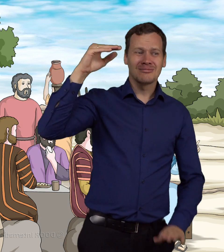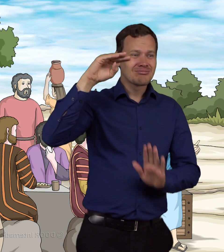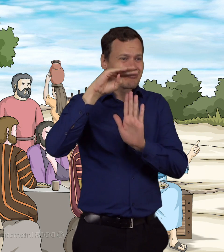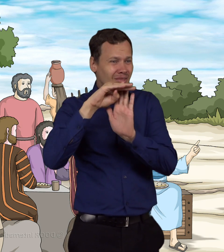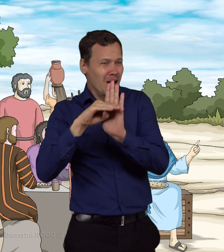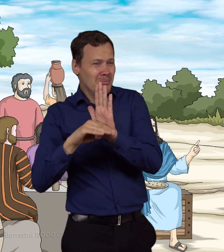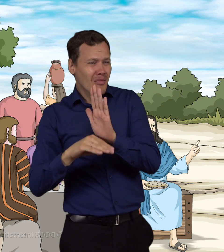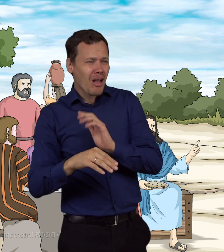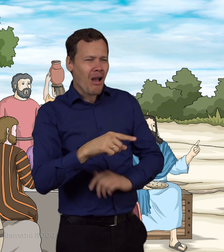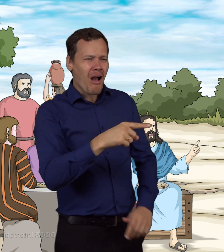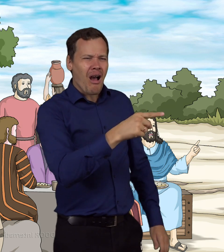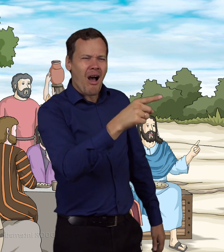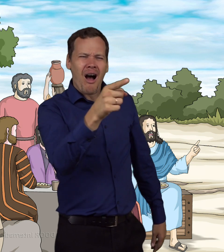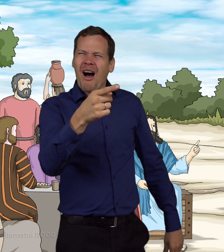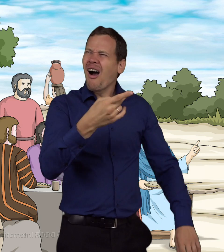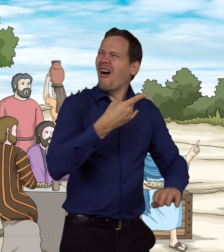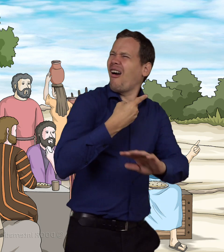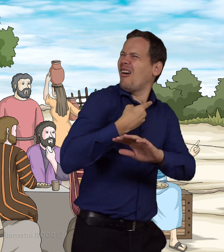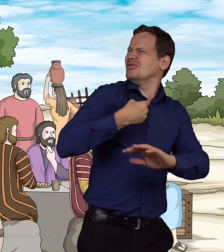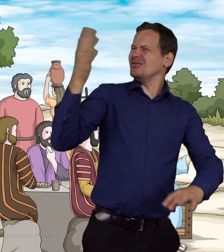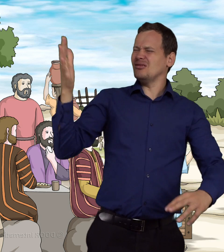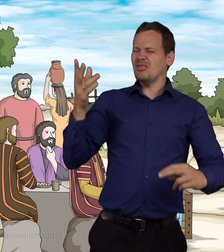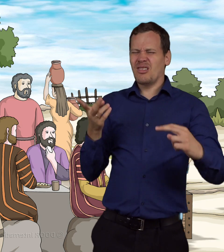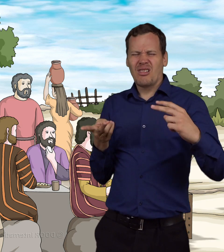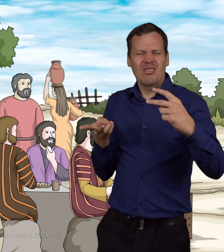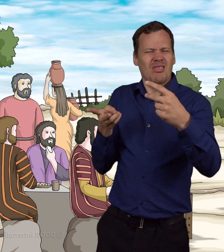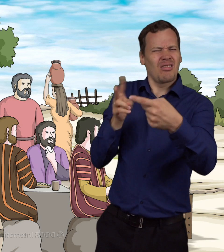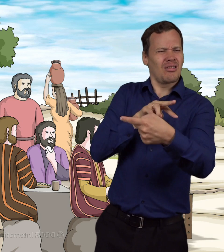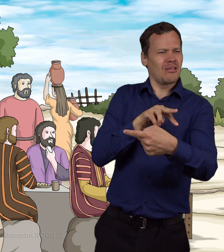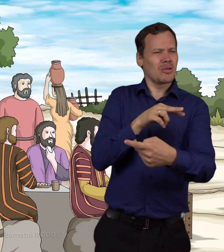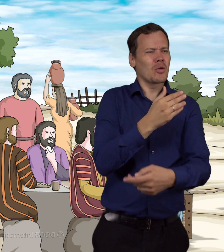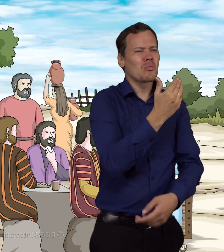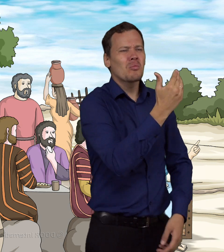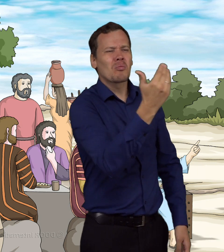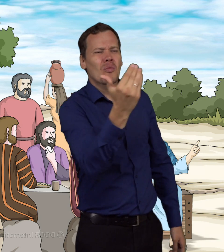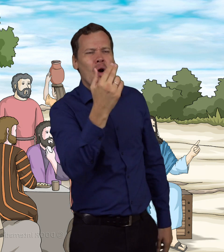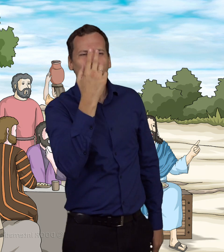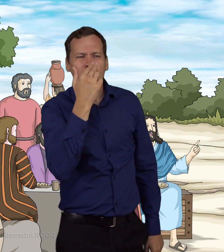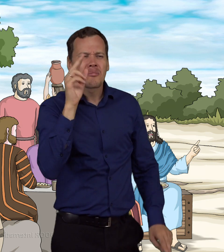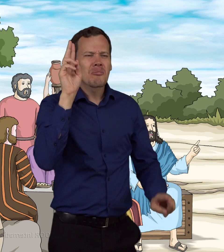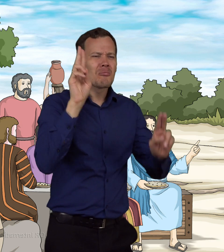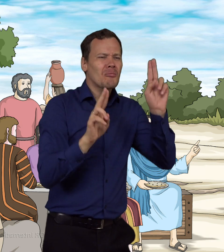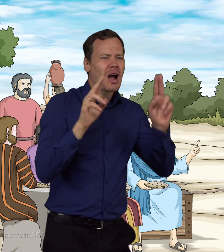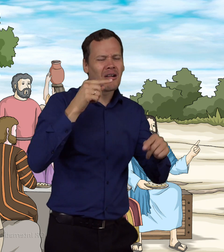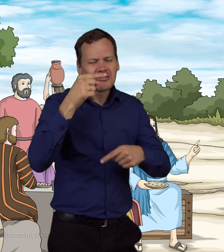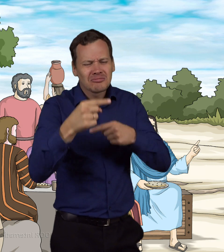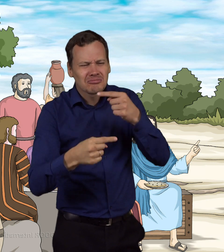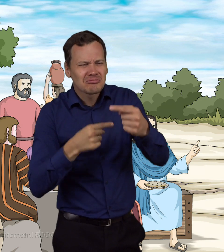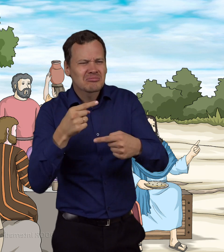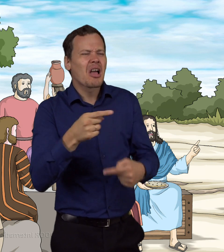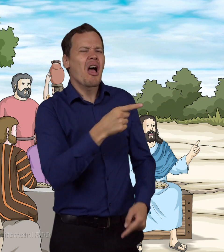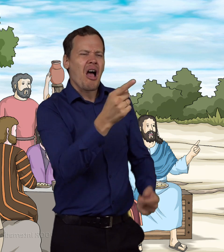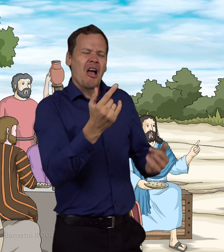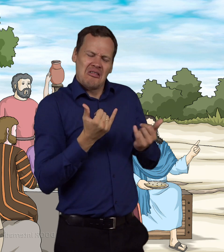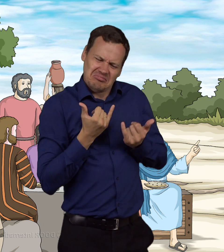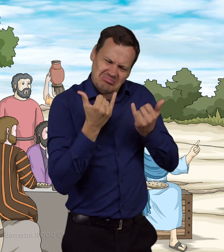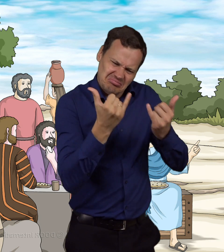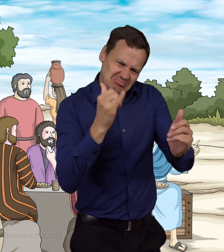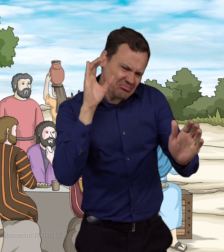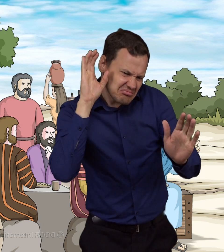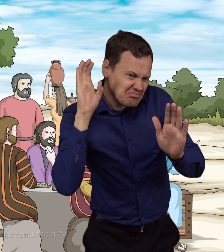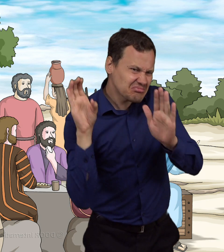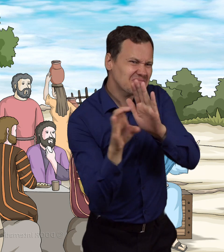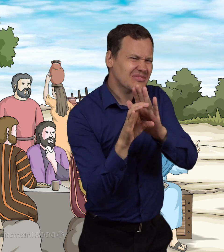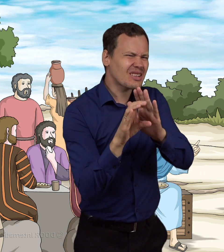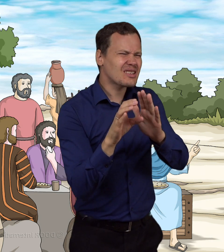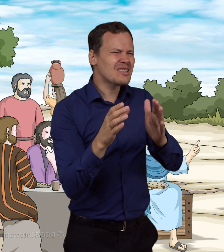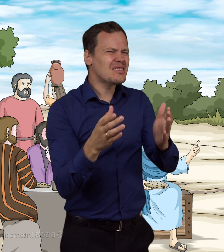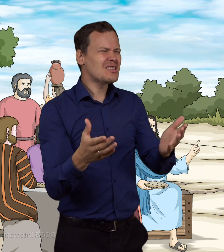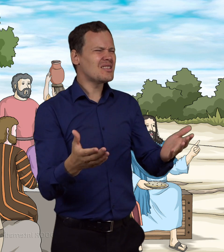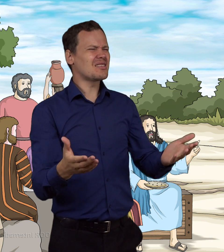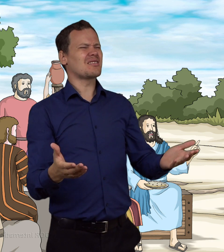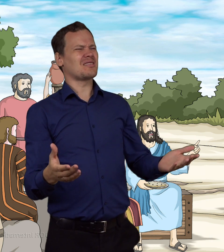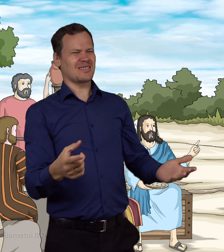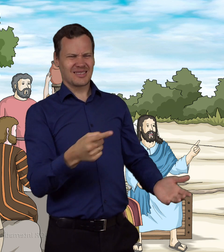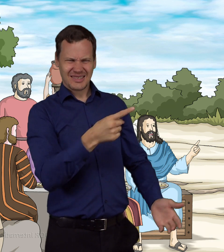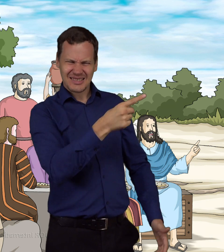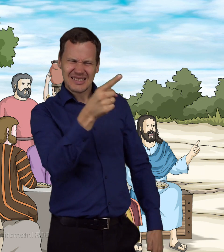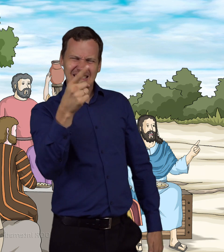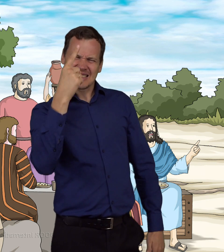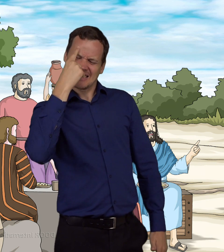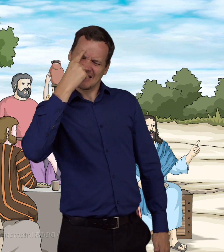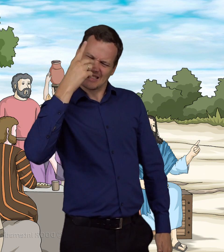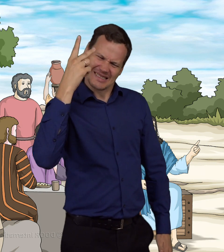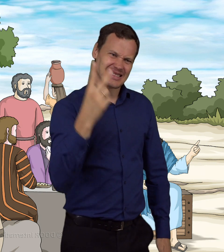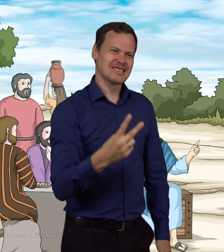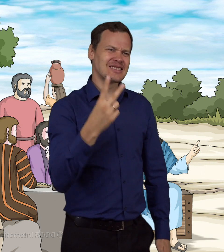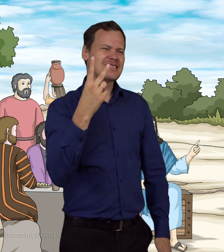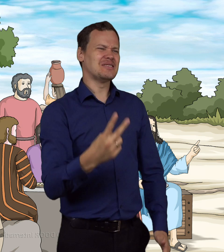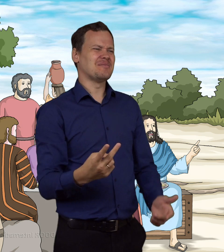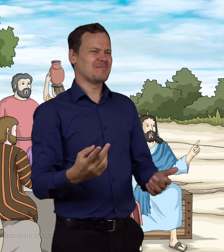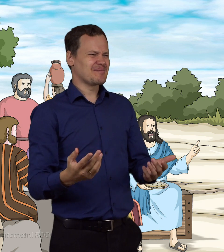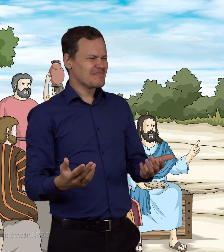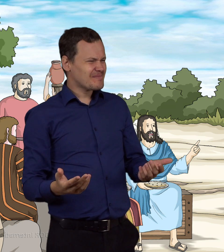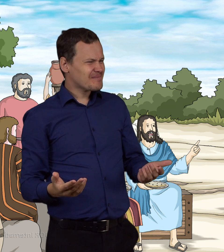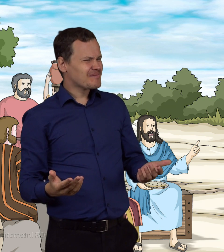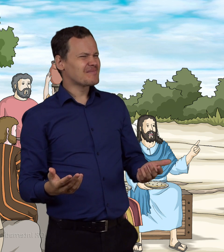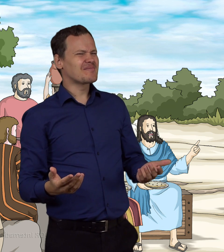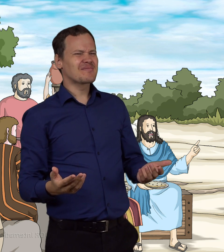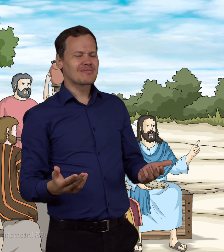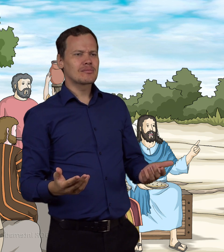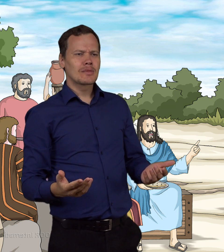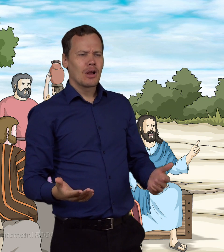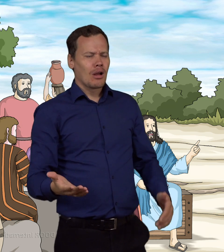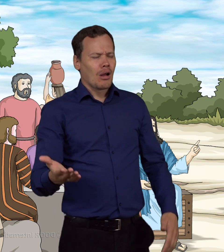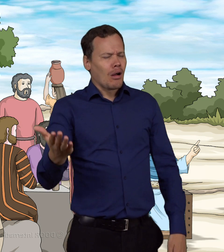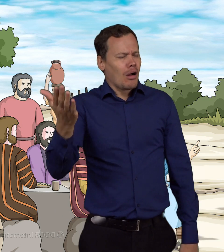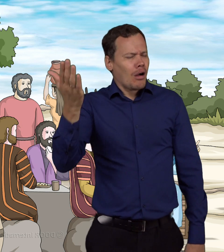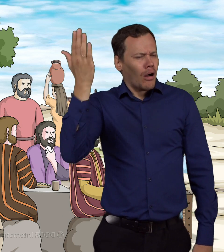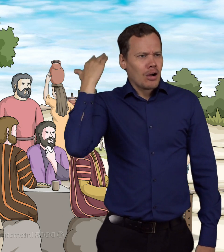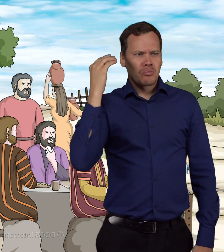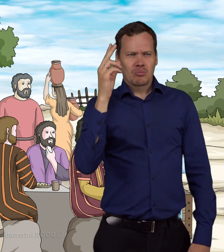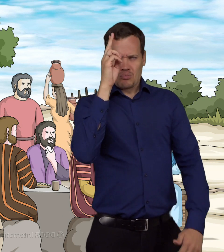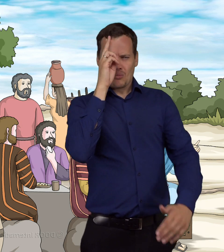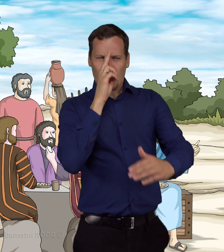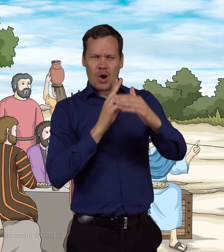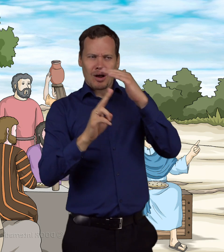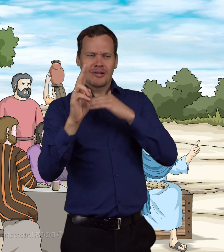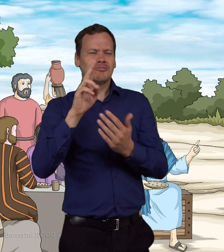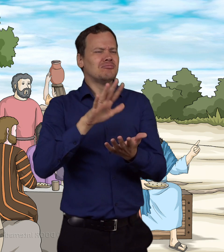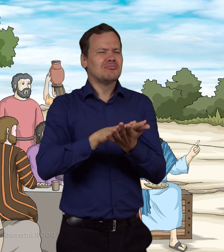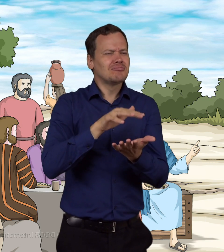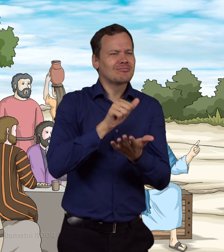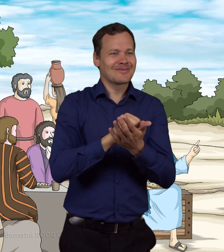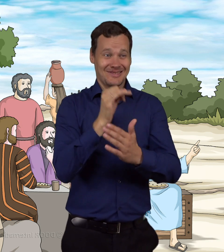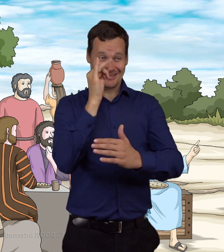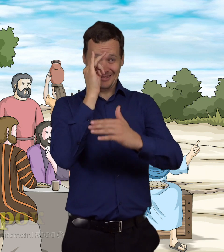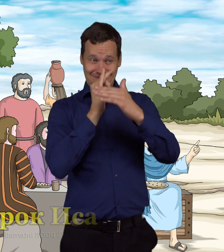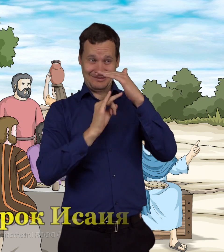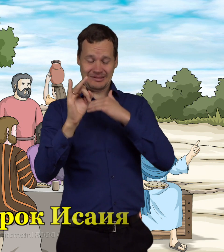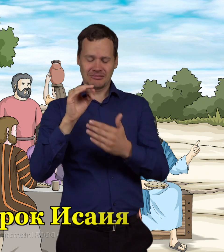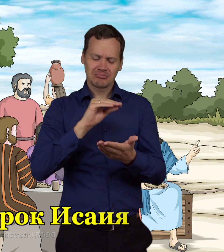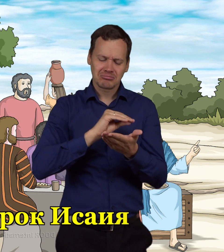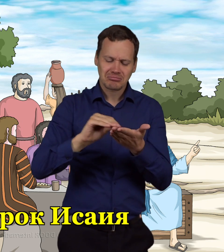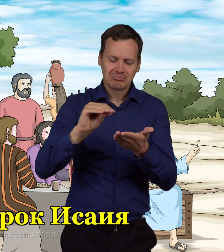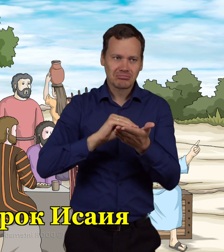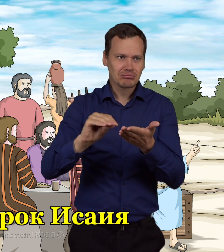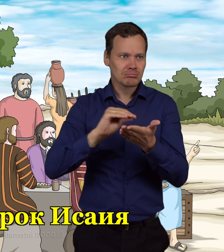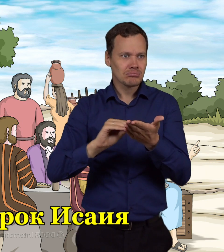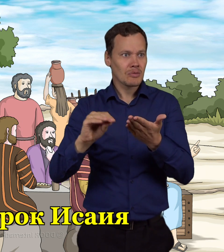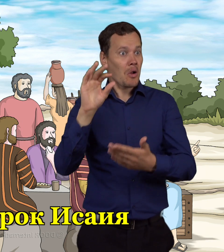Thus you nullify the word of God for the sake of your tradition. You hypocrites!